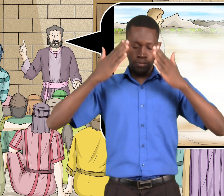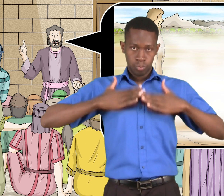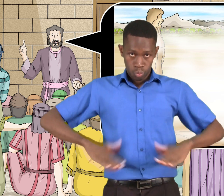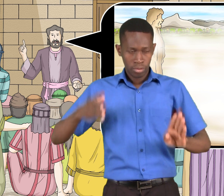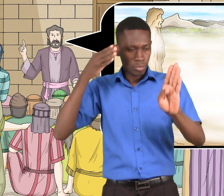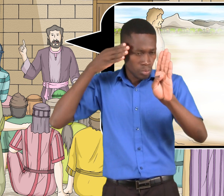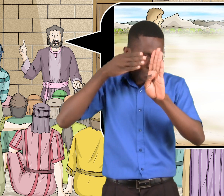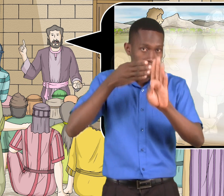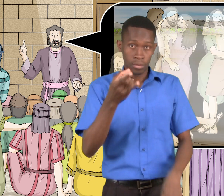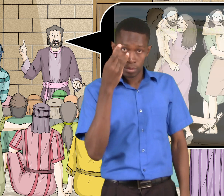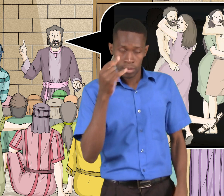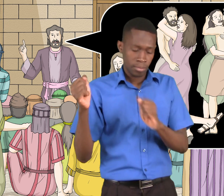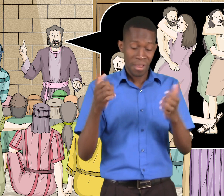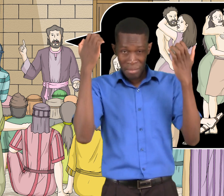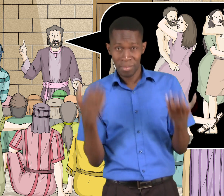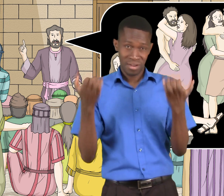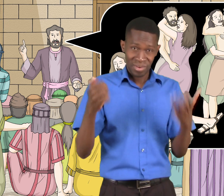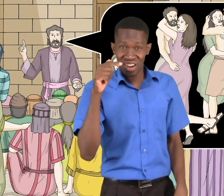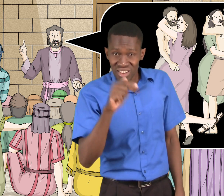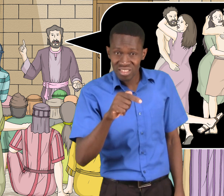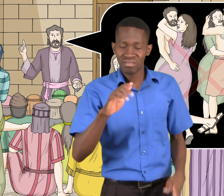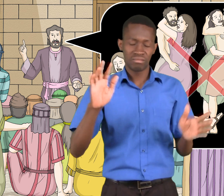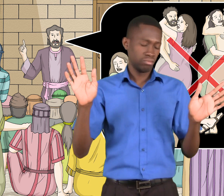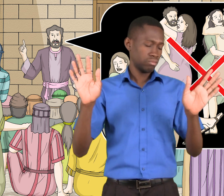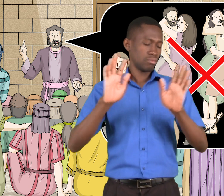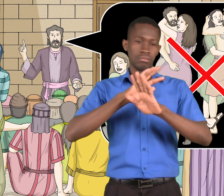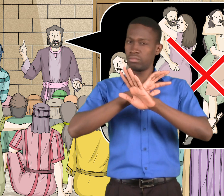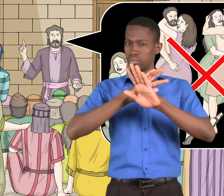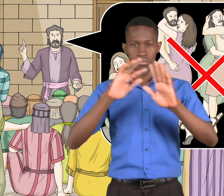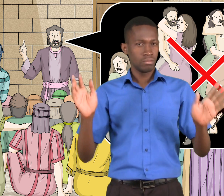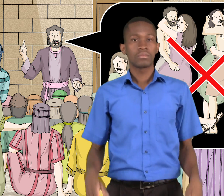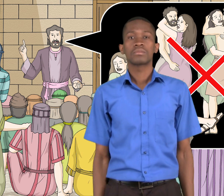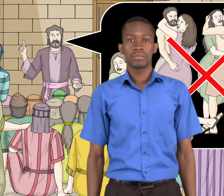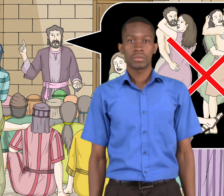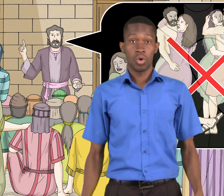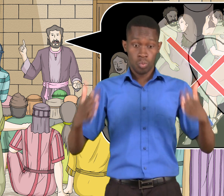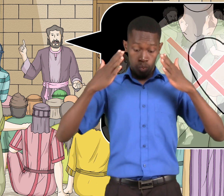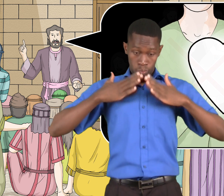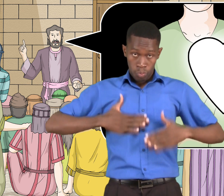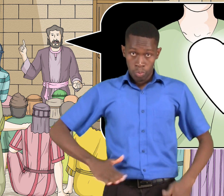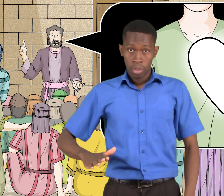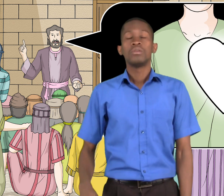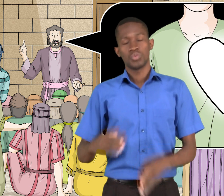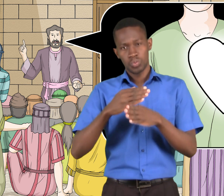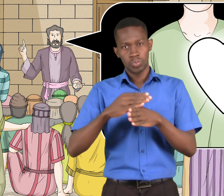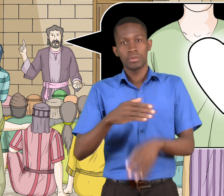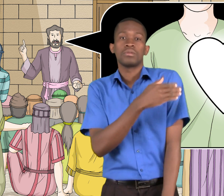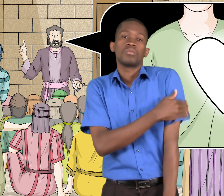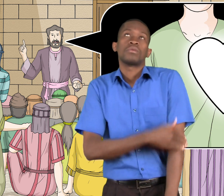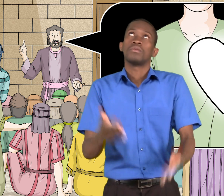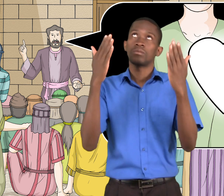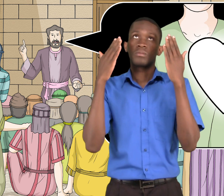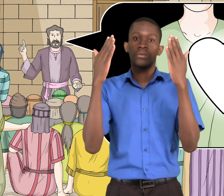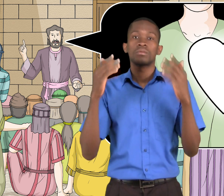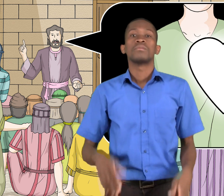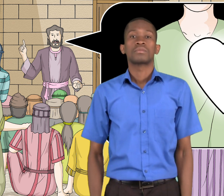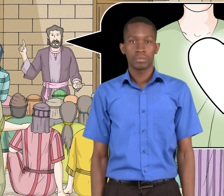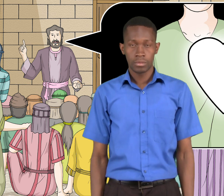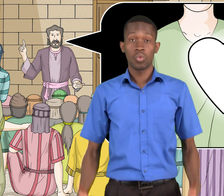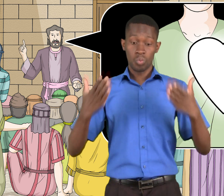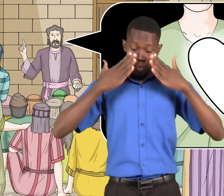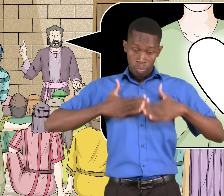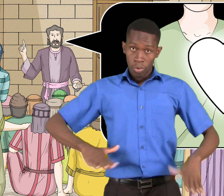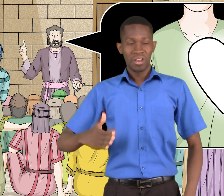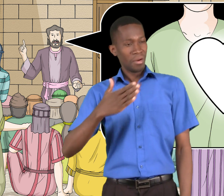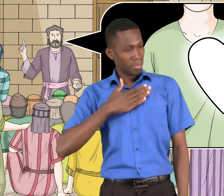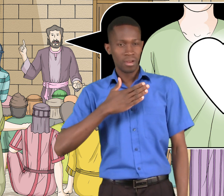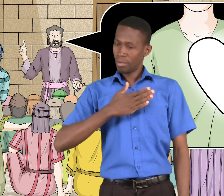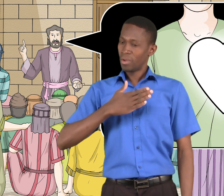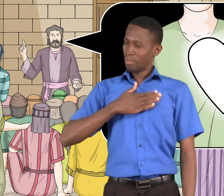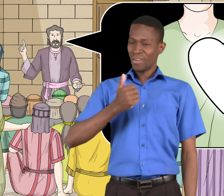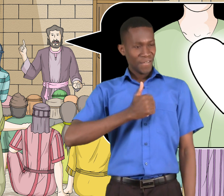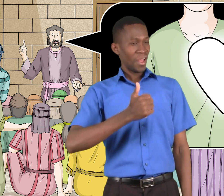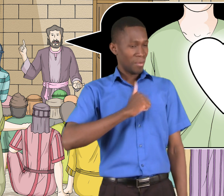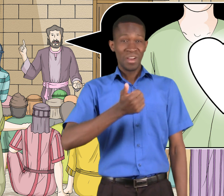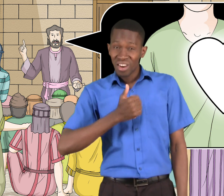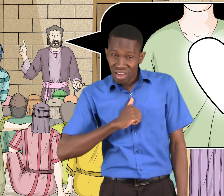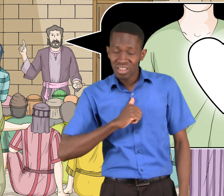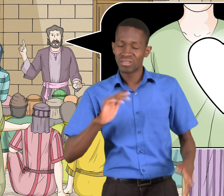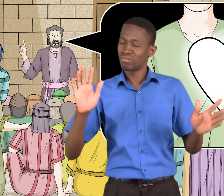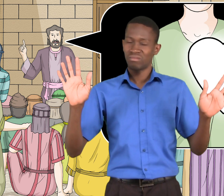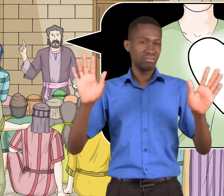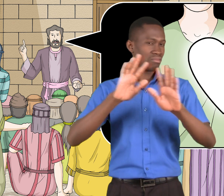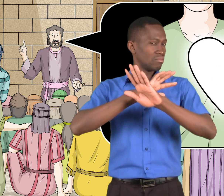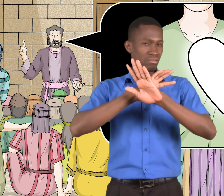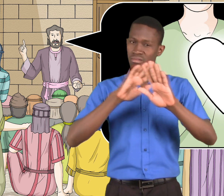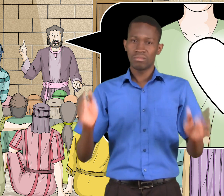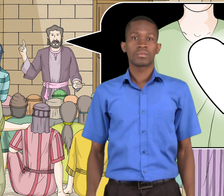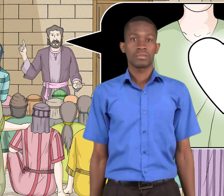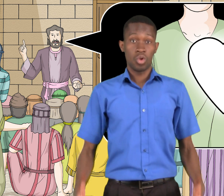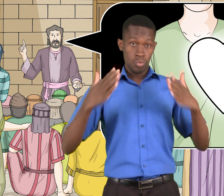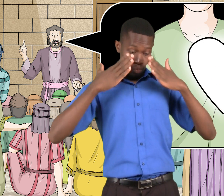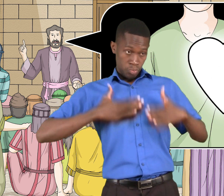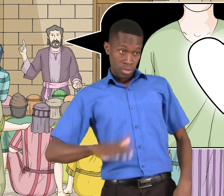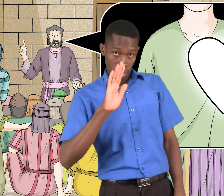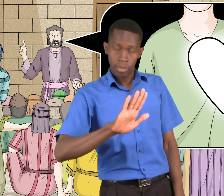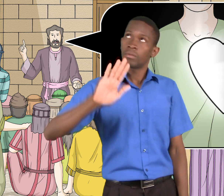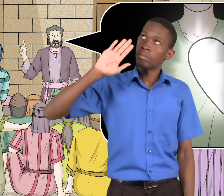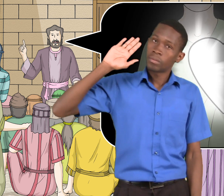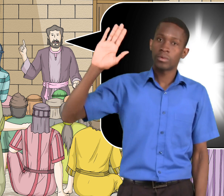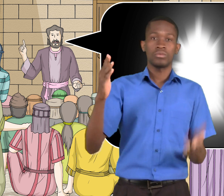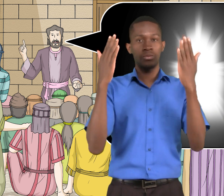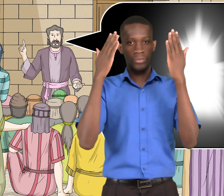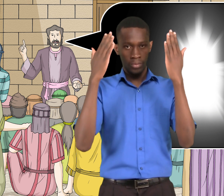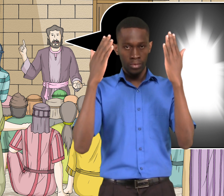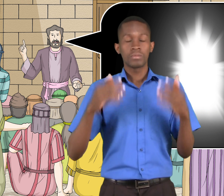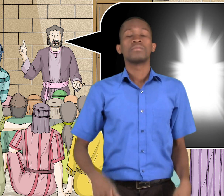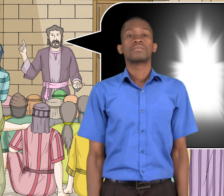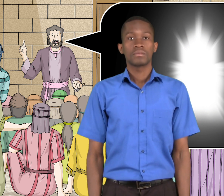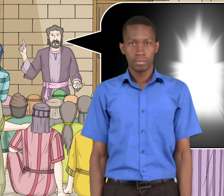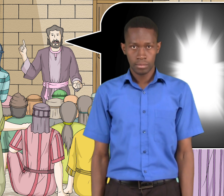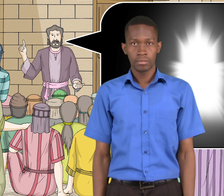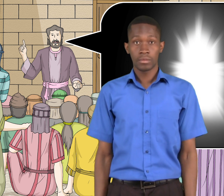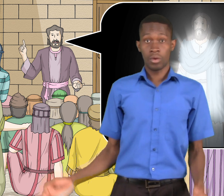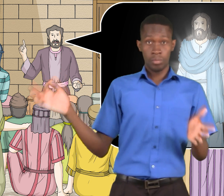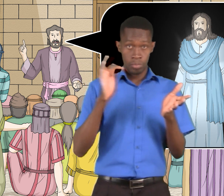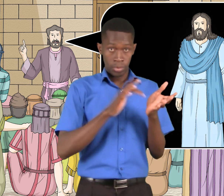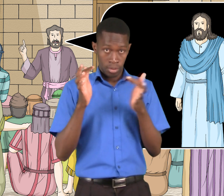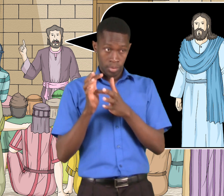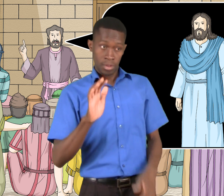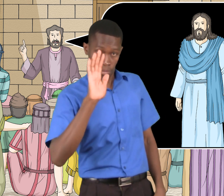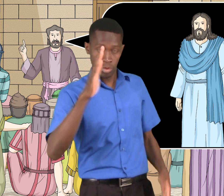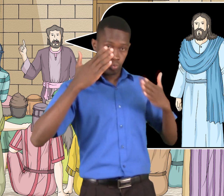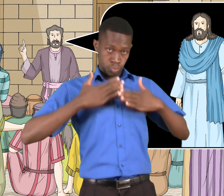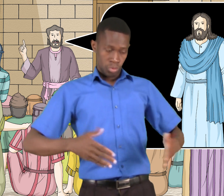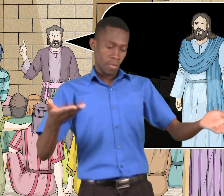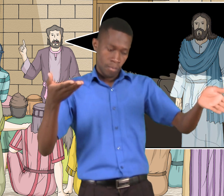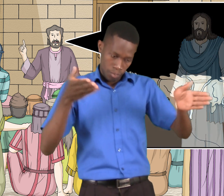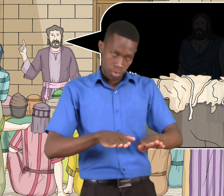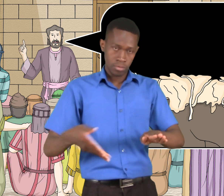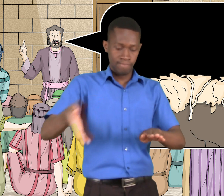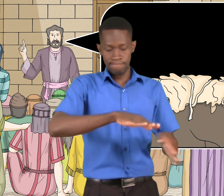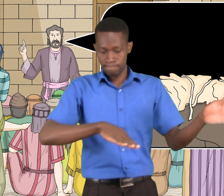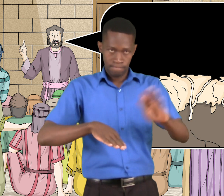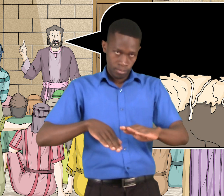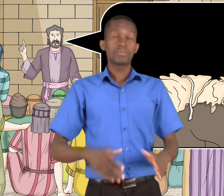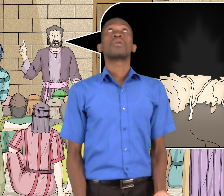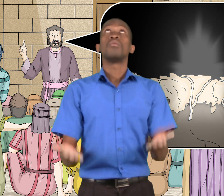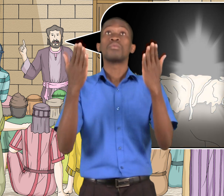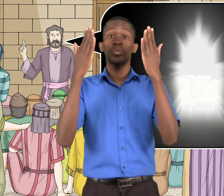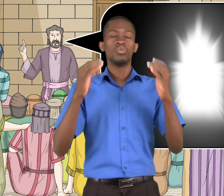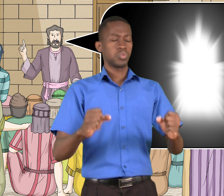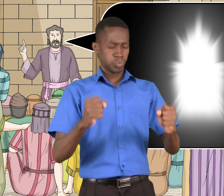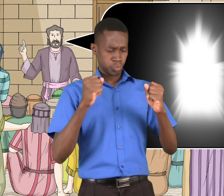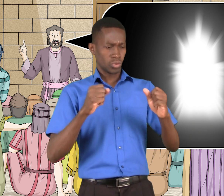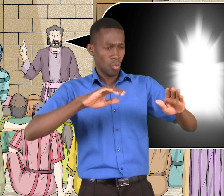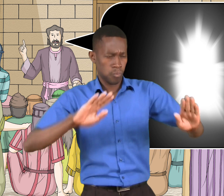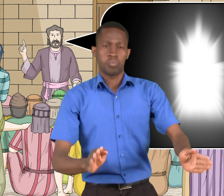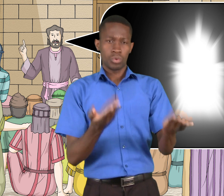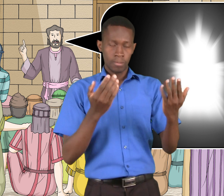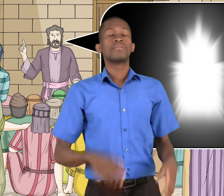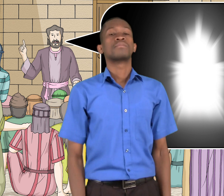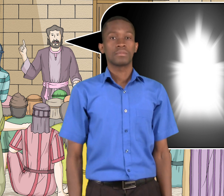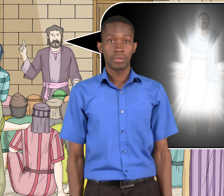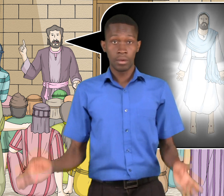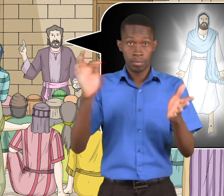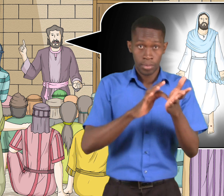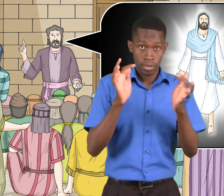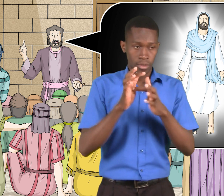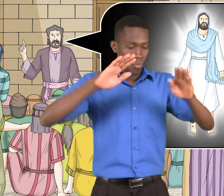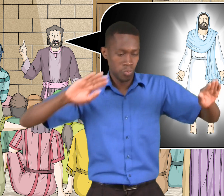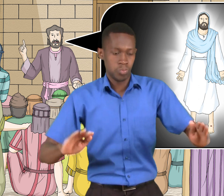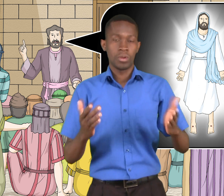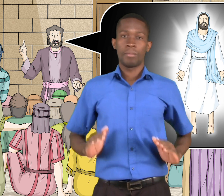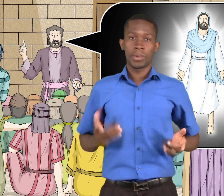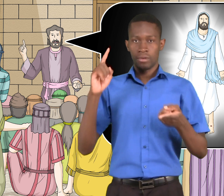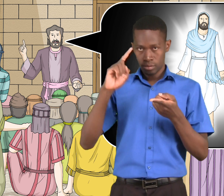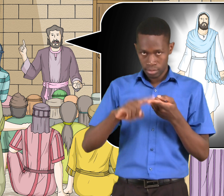The body is not intended for sexual immorality, but for the Lord, and the Lord for the body.